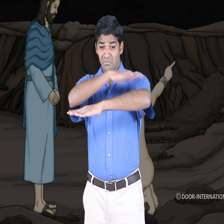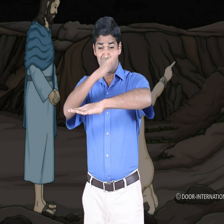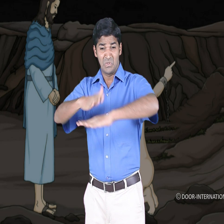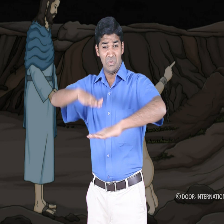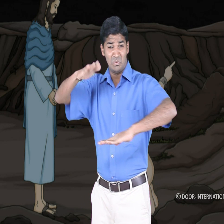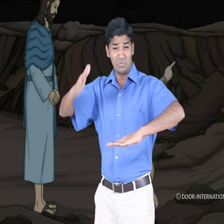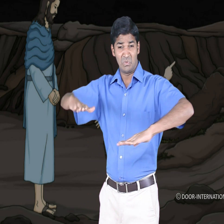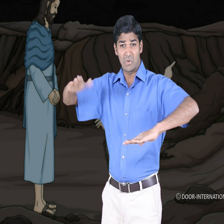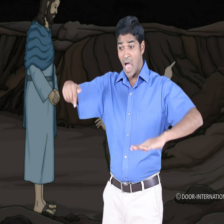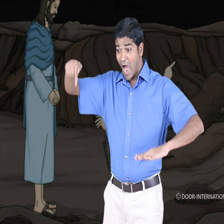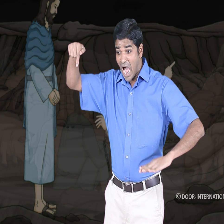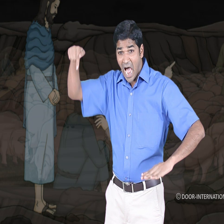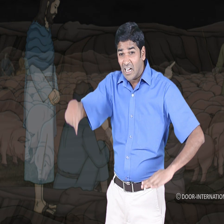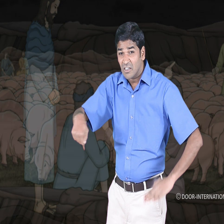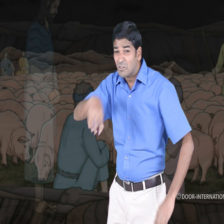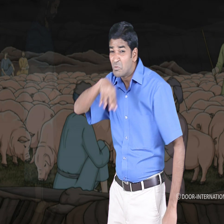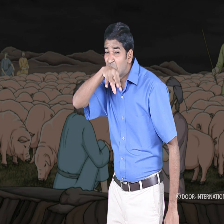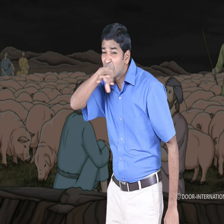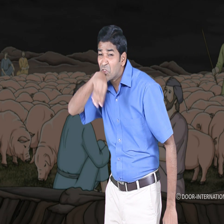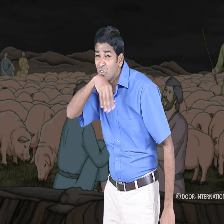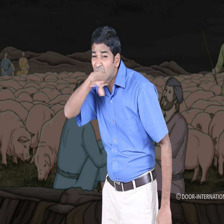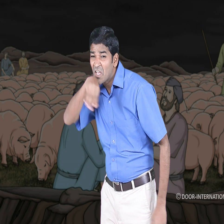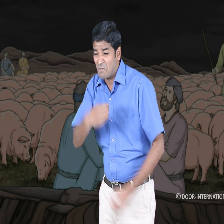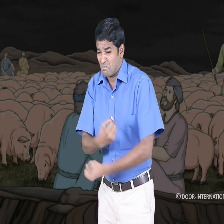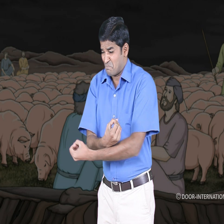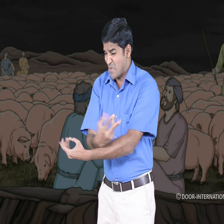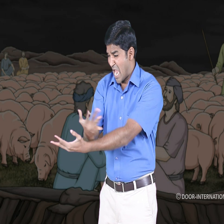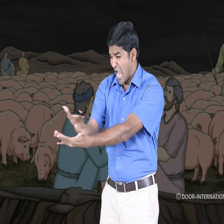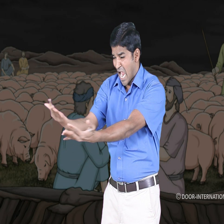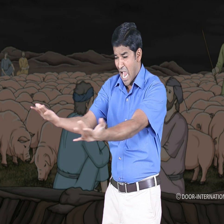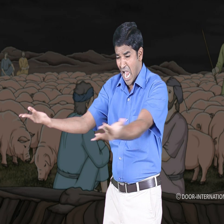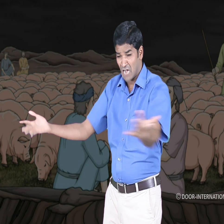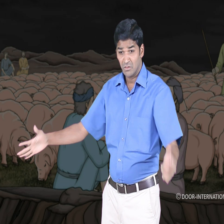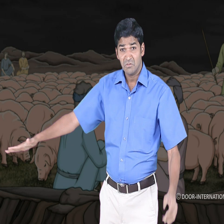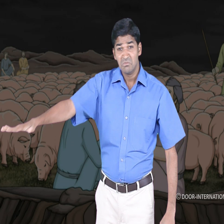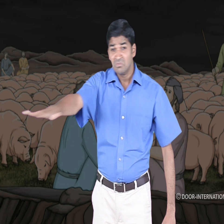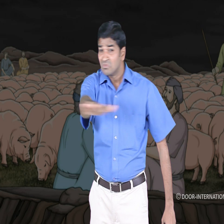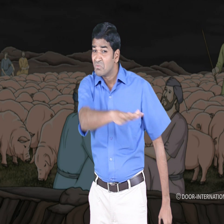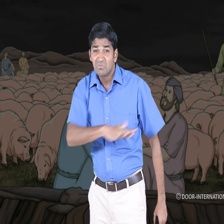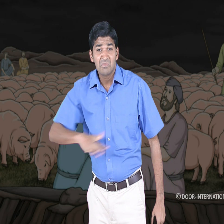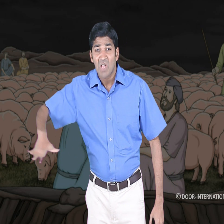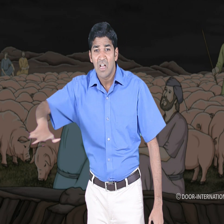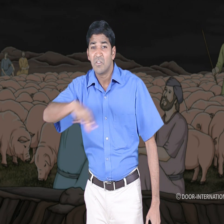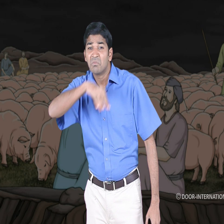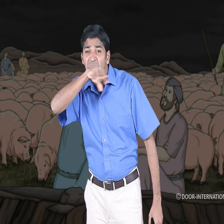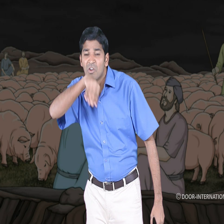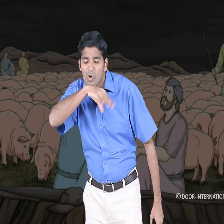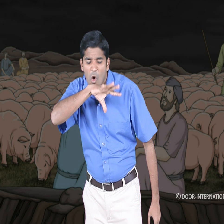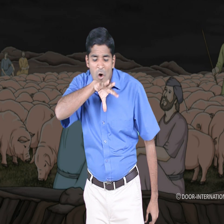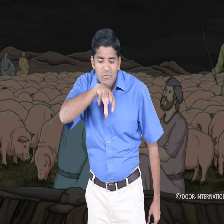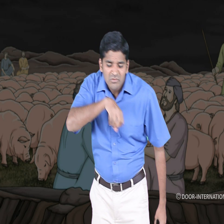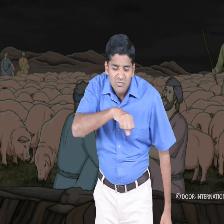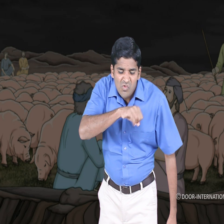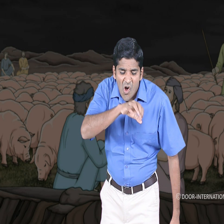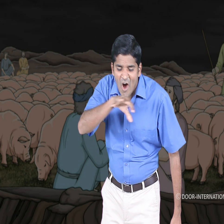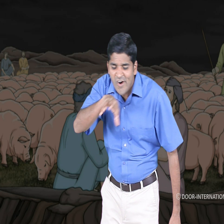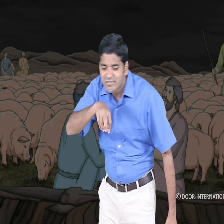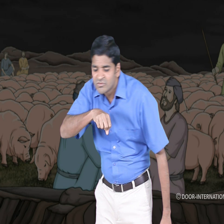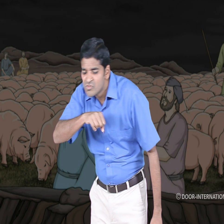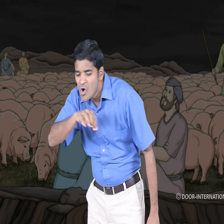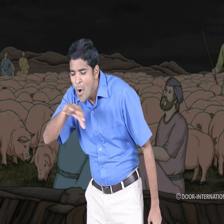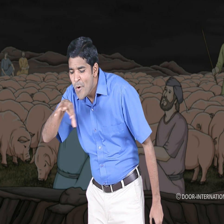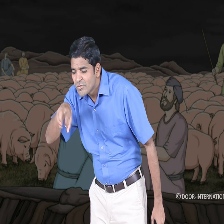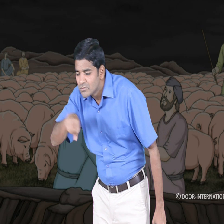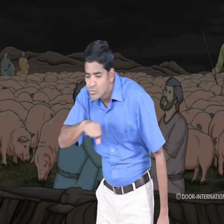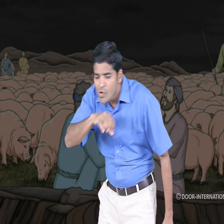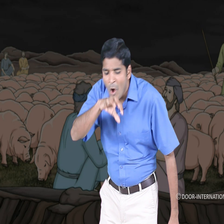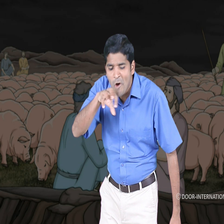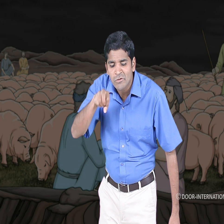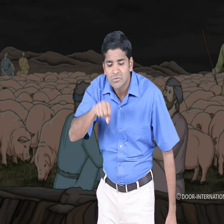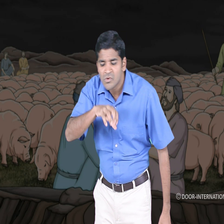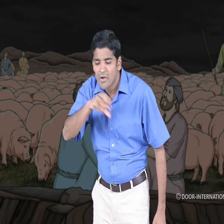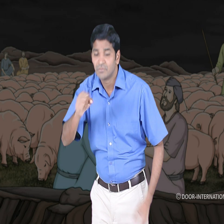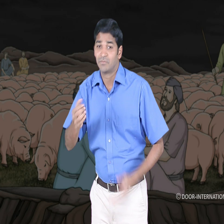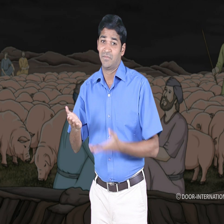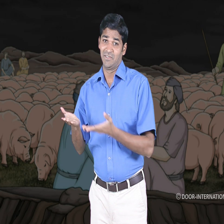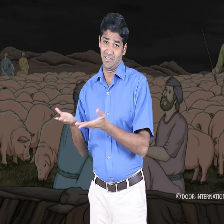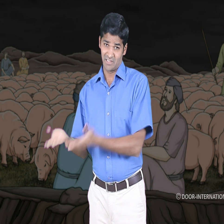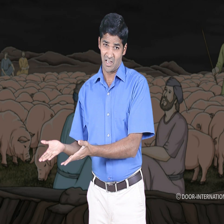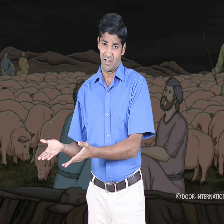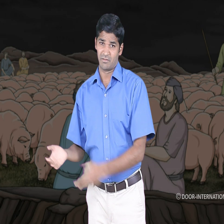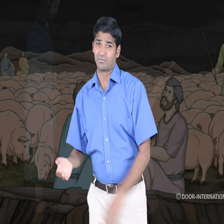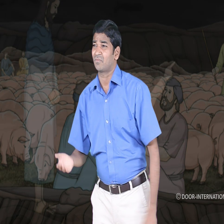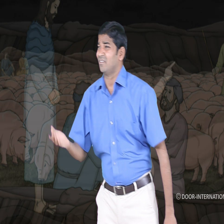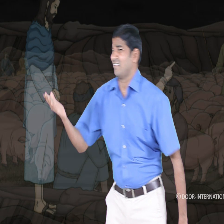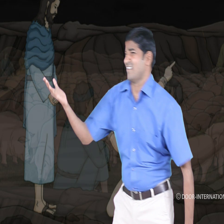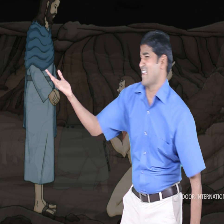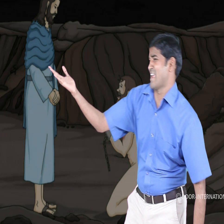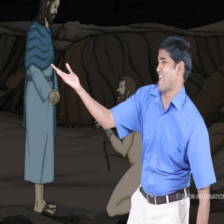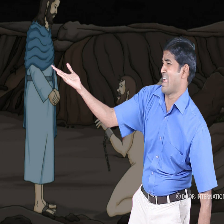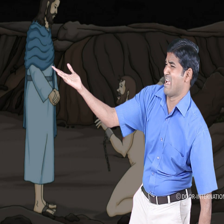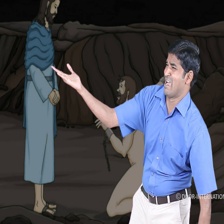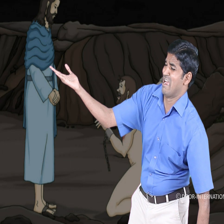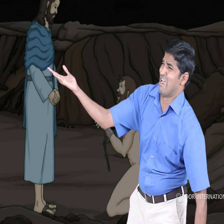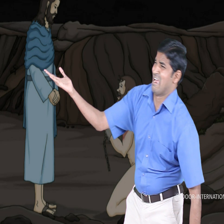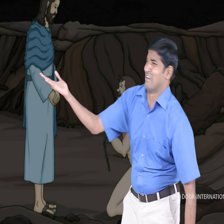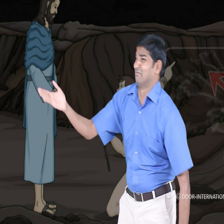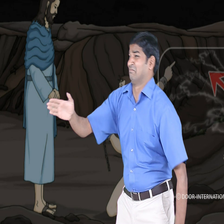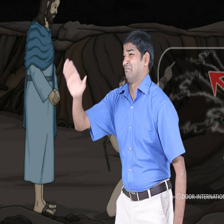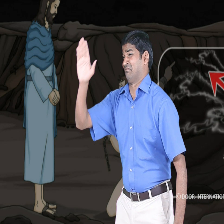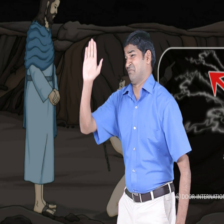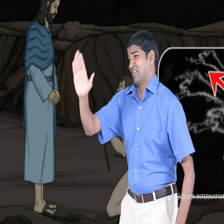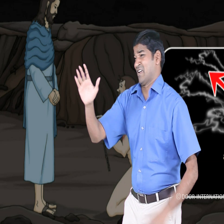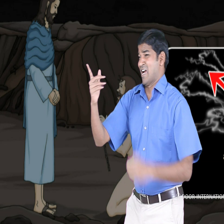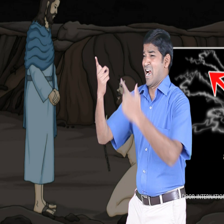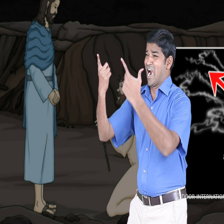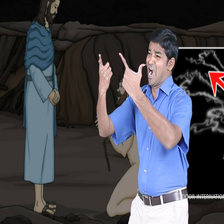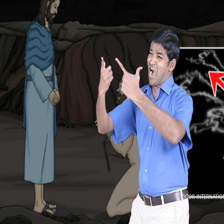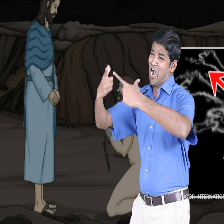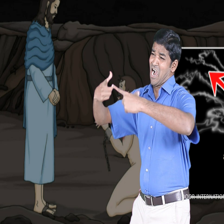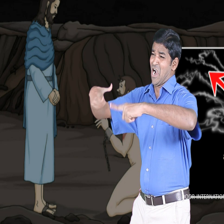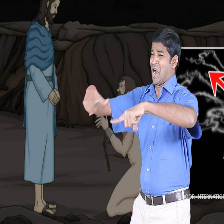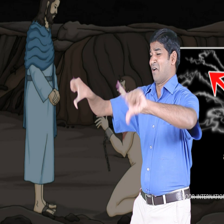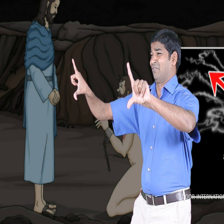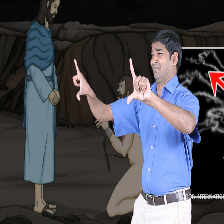There on the nearby hillside a large herd of pigs was feeding.